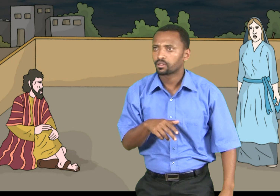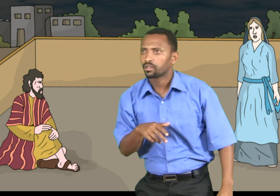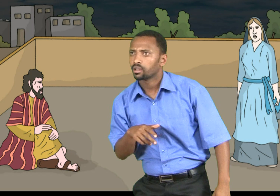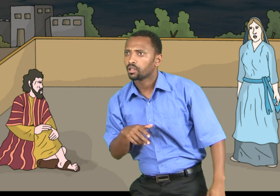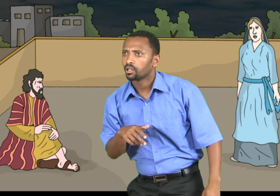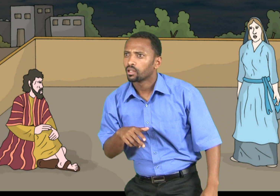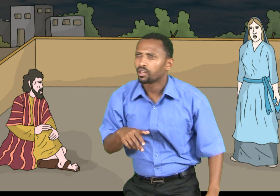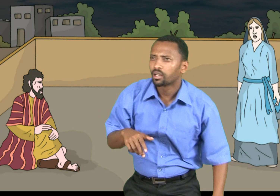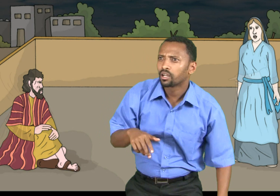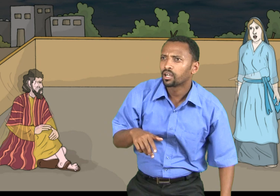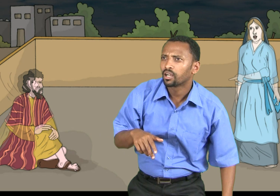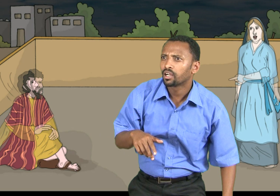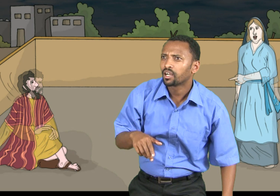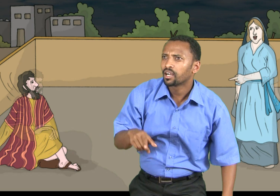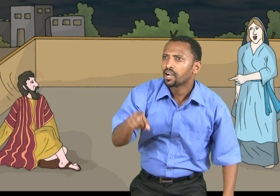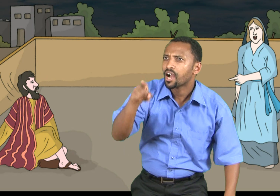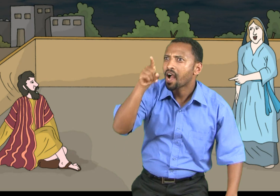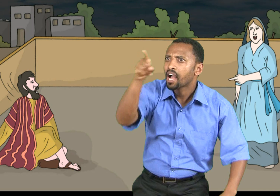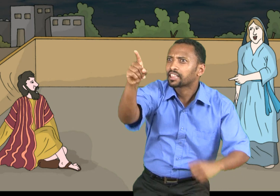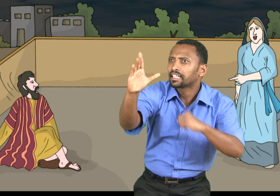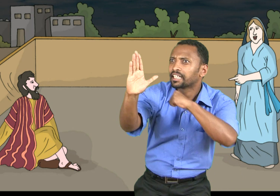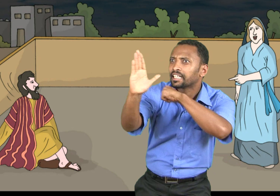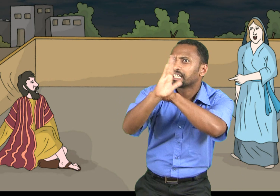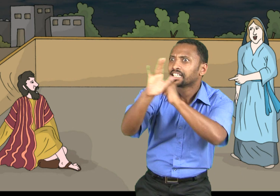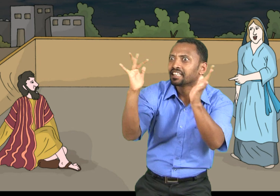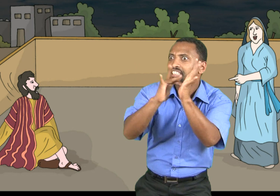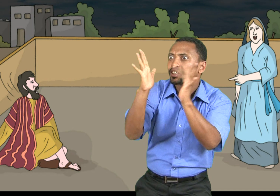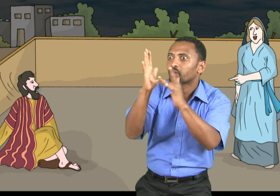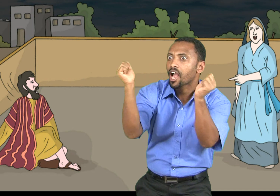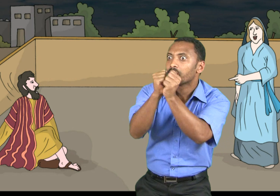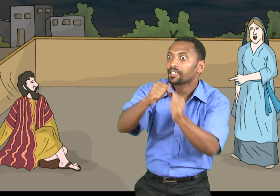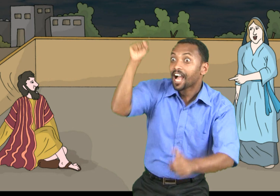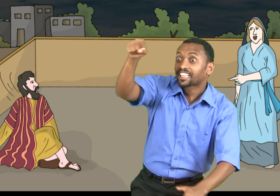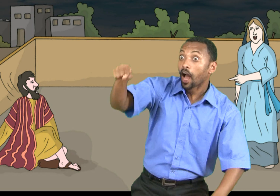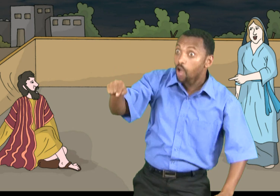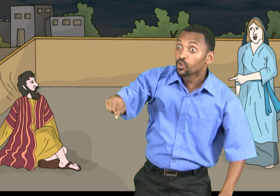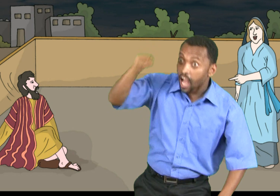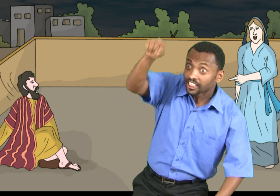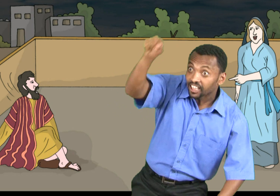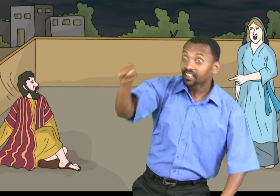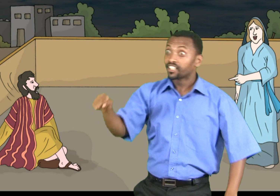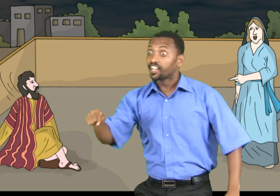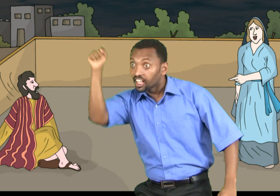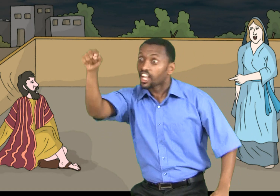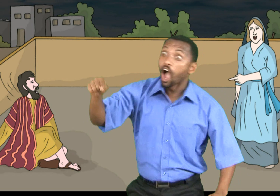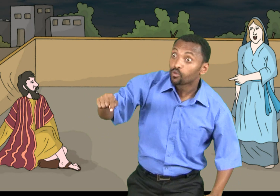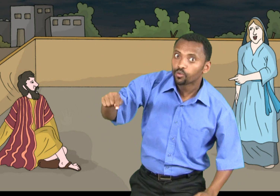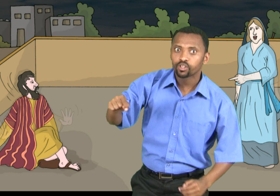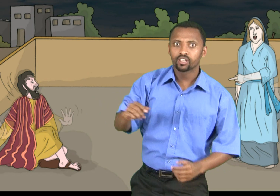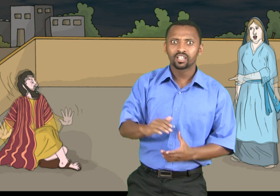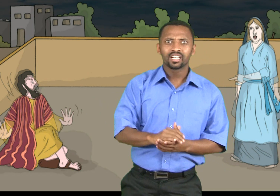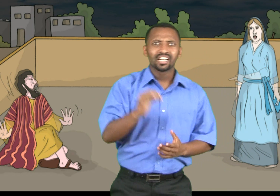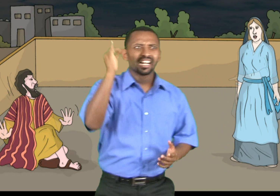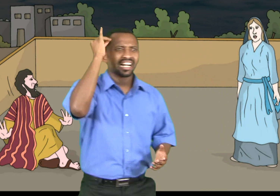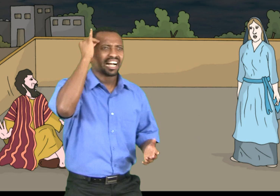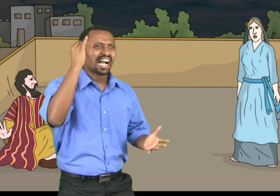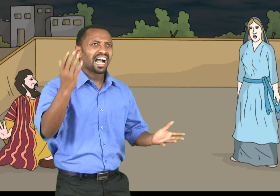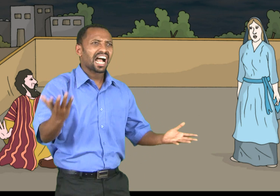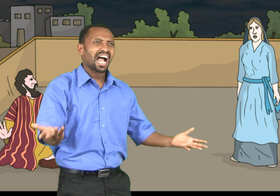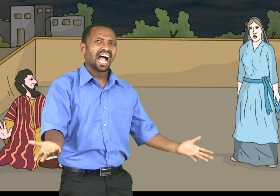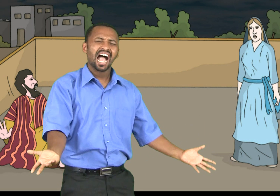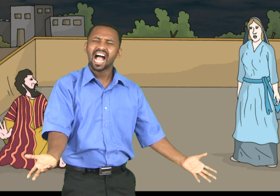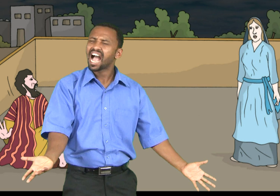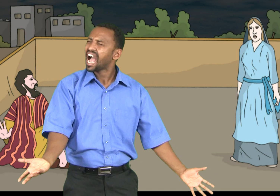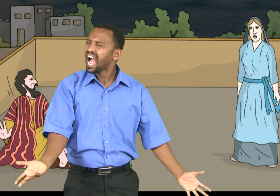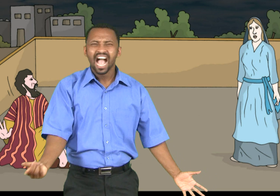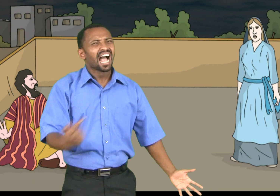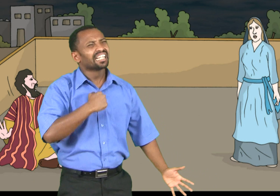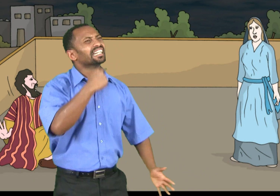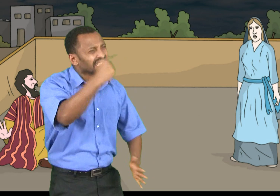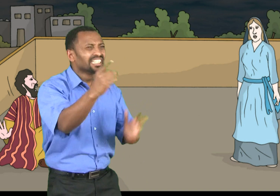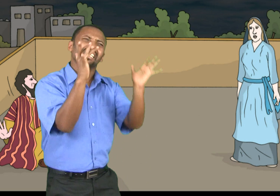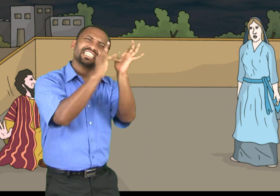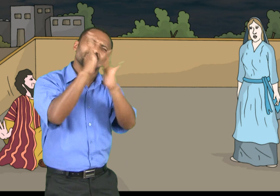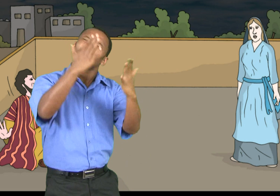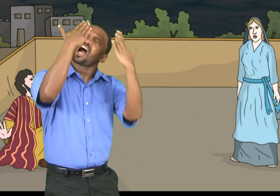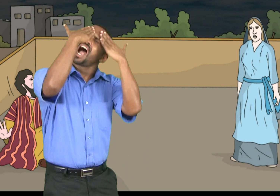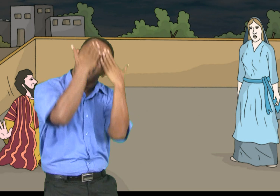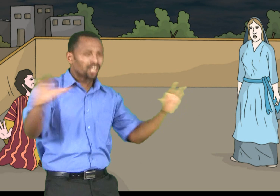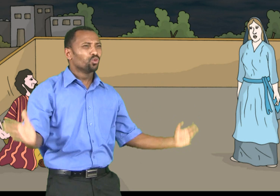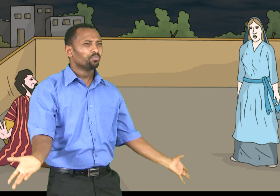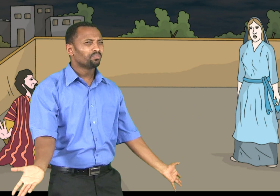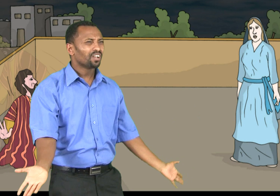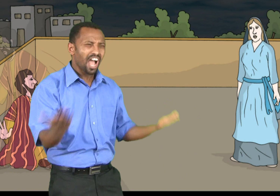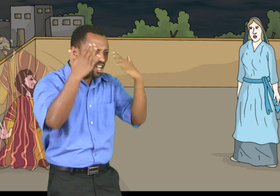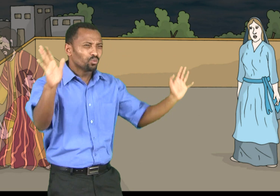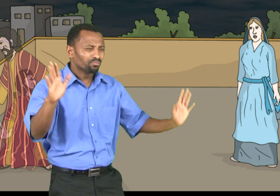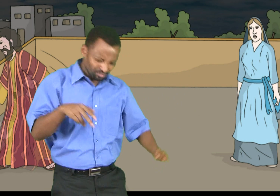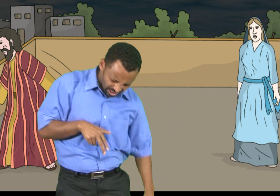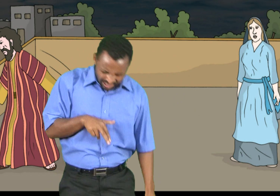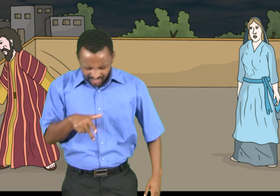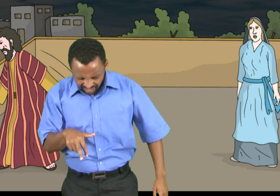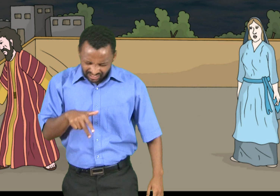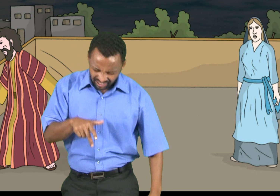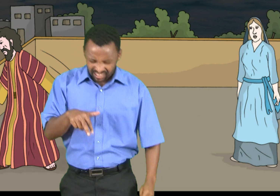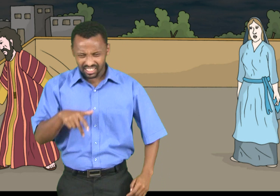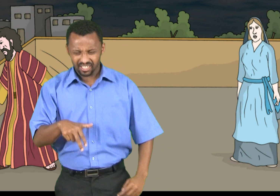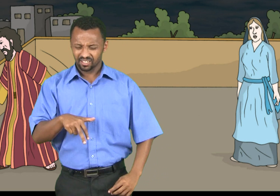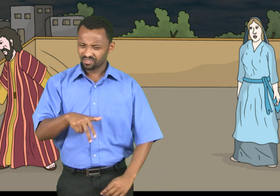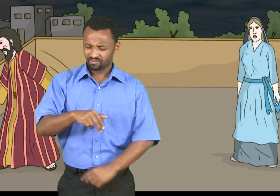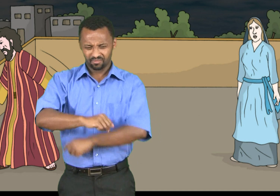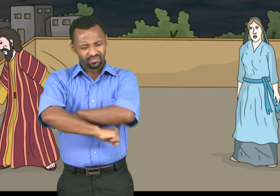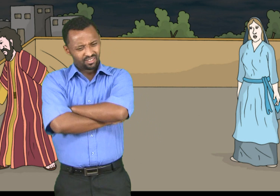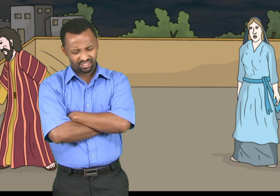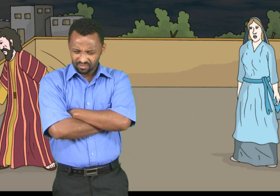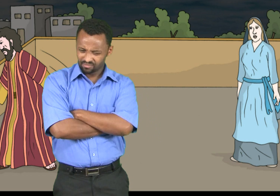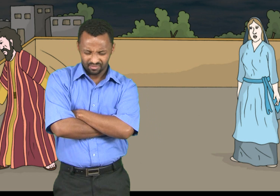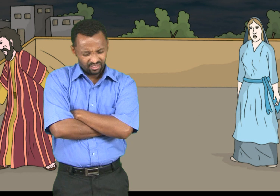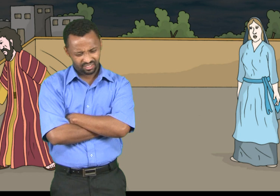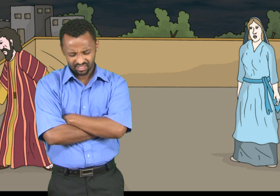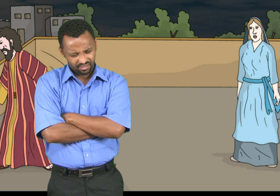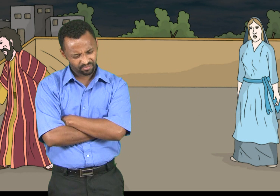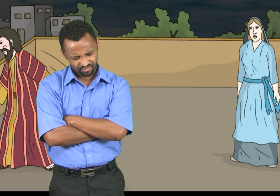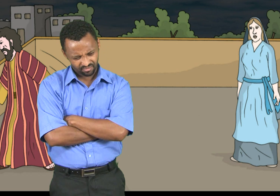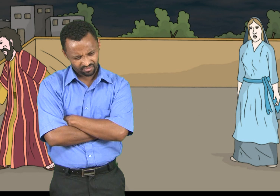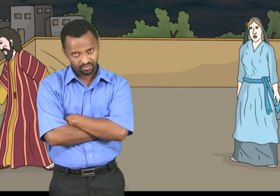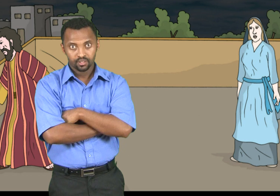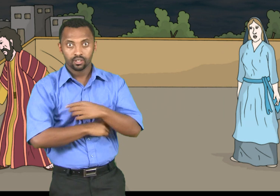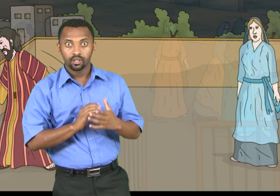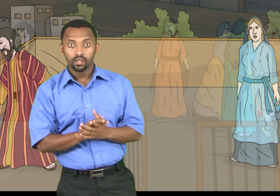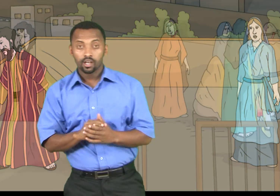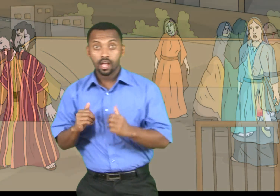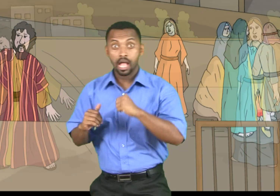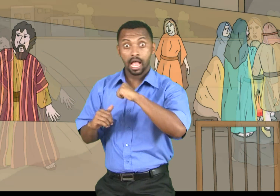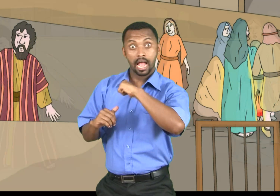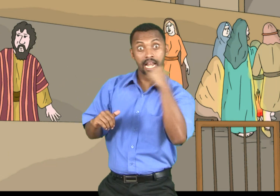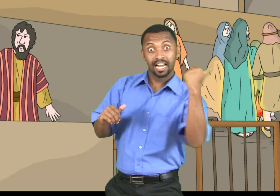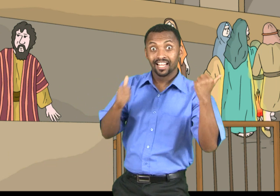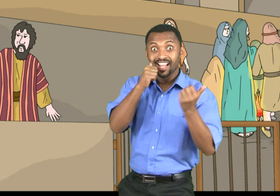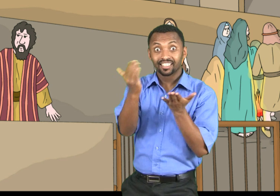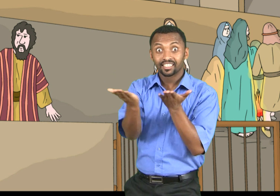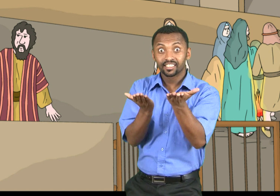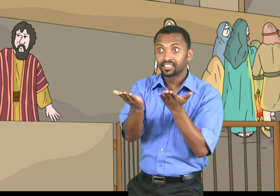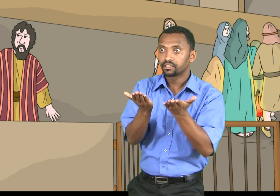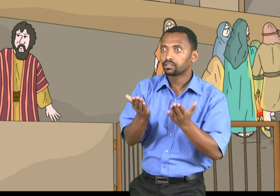“You also were with Jesus the Galilean,” she said. But he denied it before them all: “I do not know what you are talking about.”